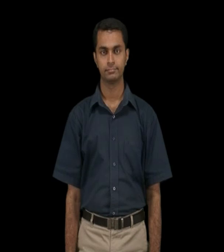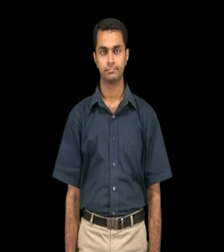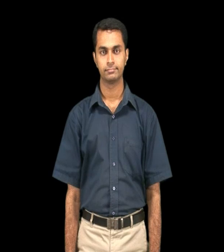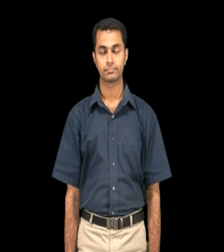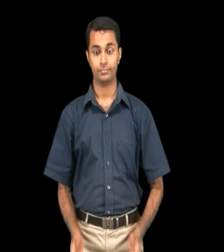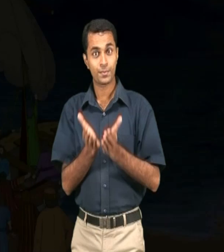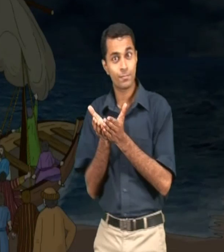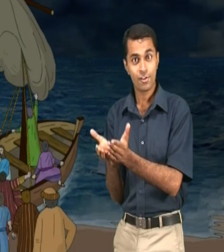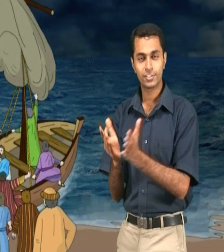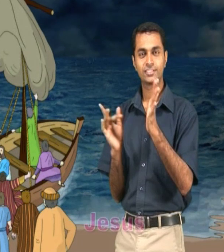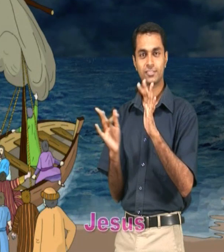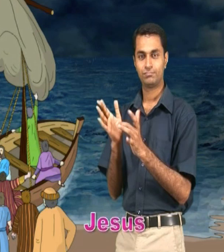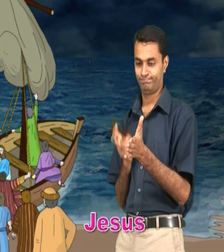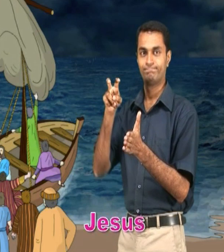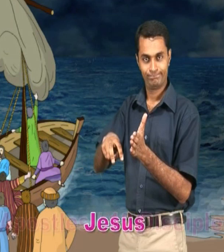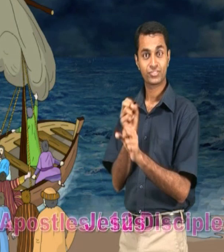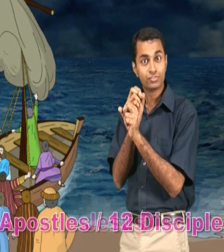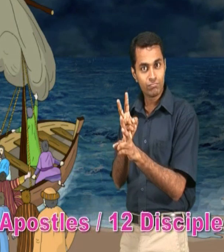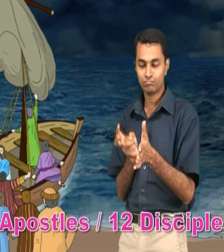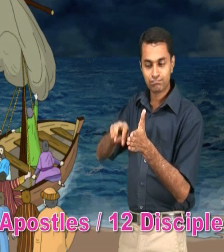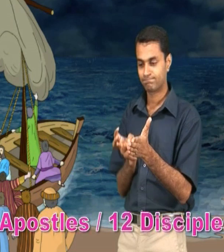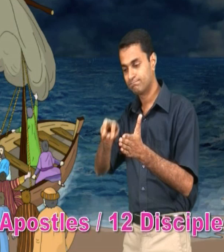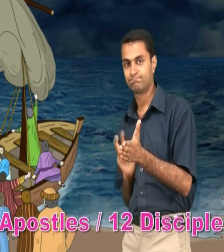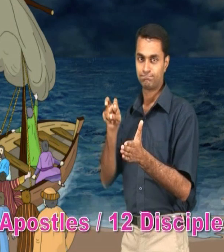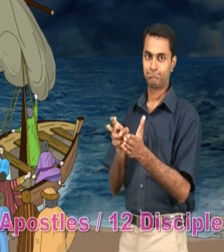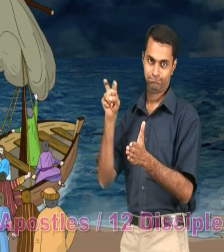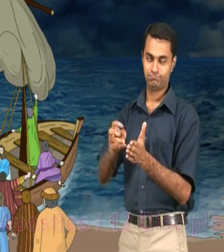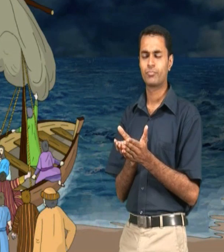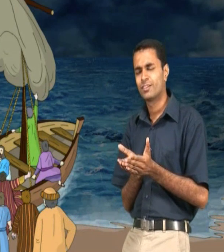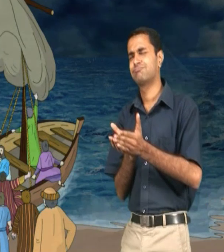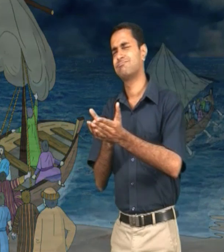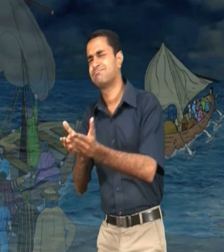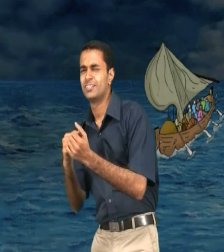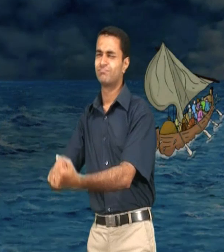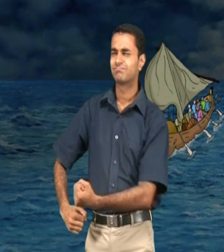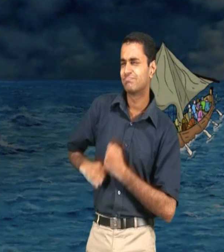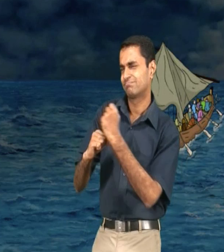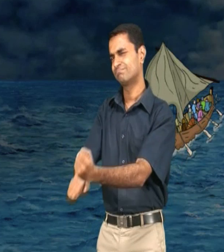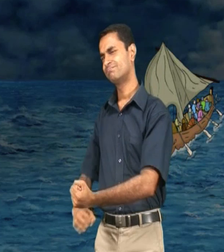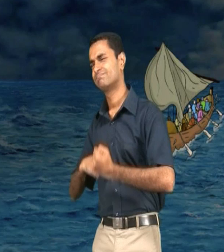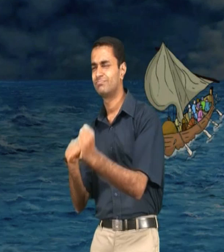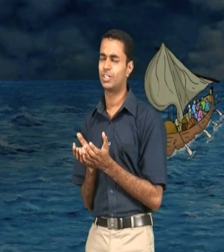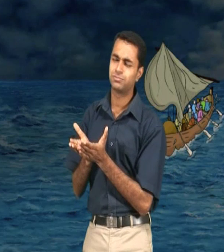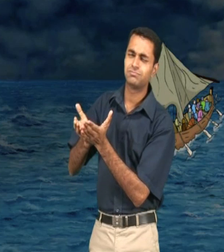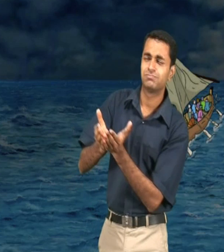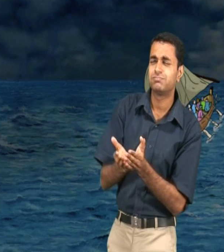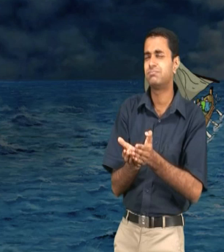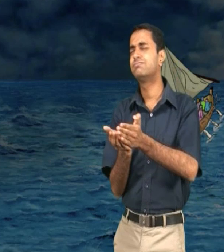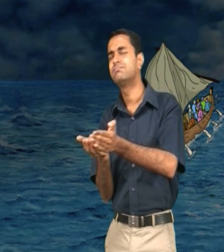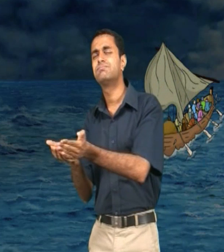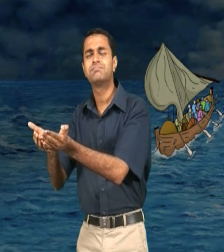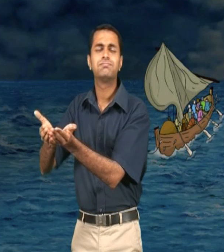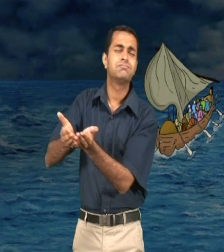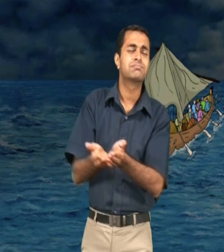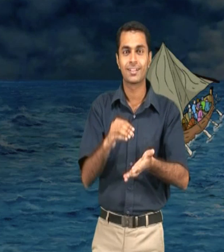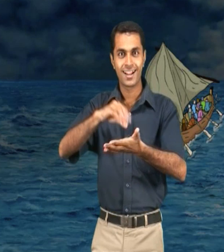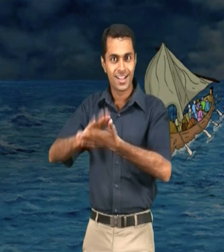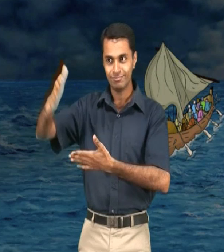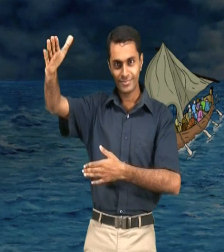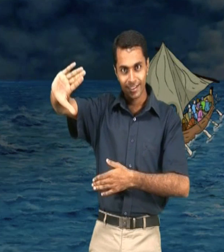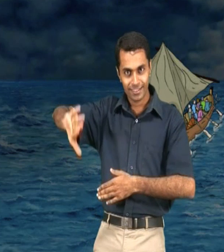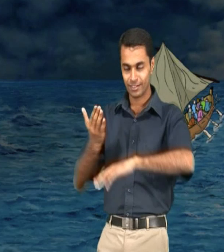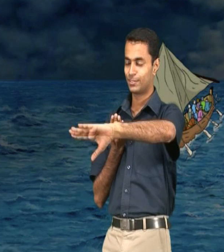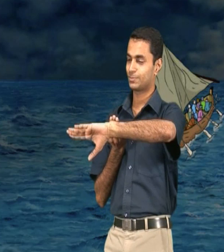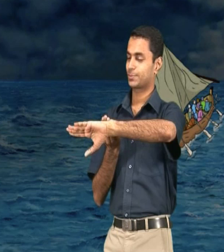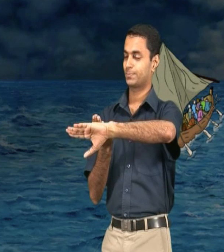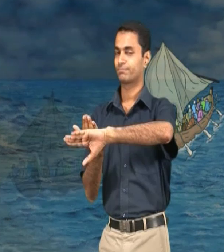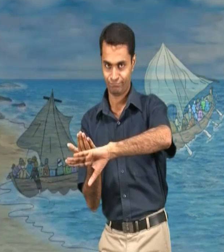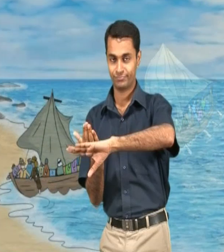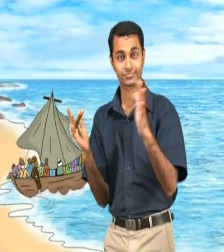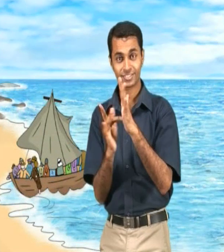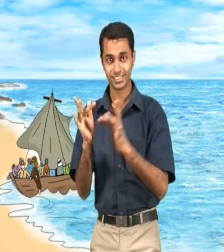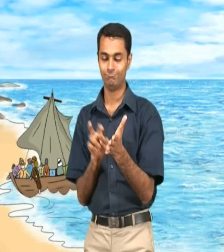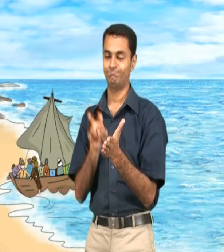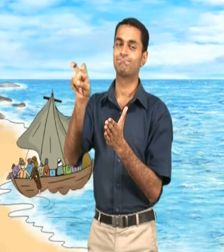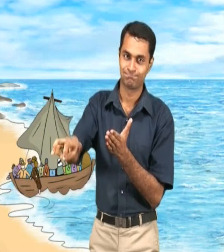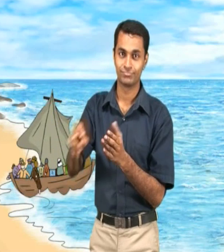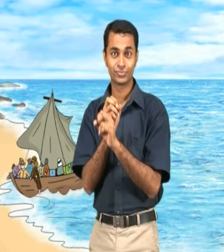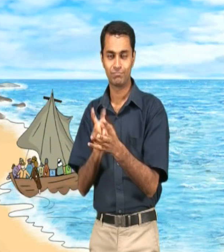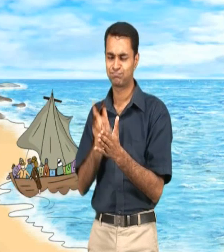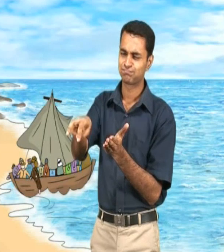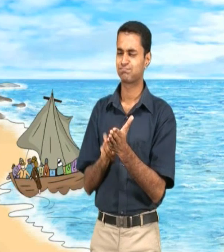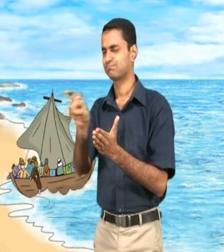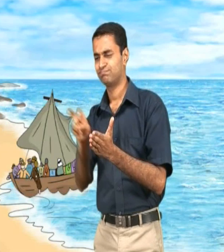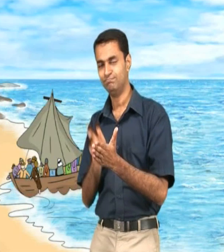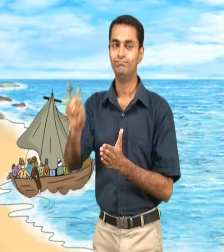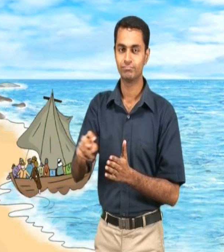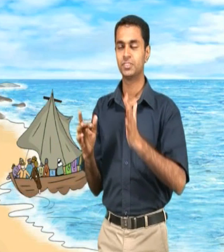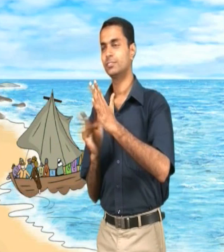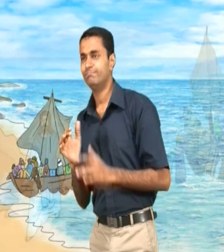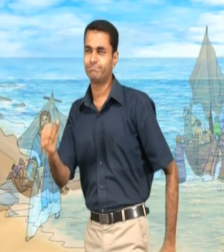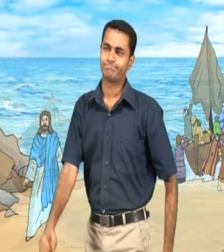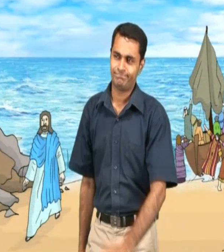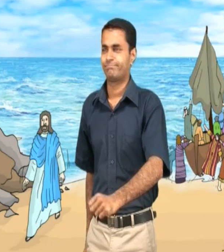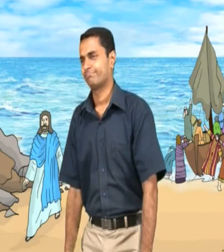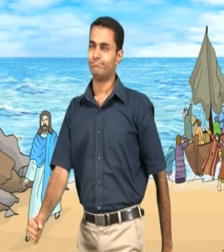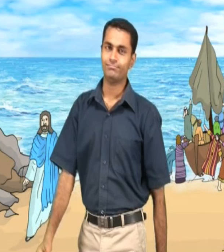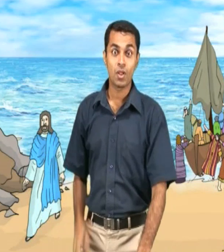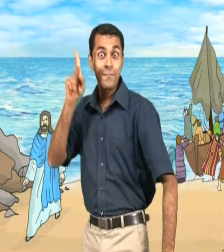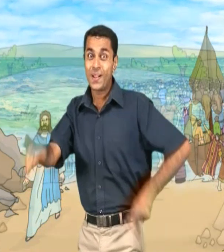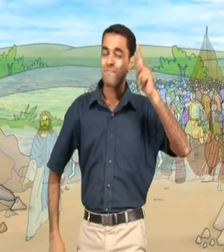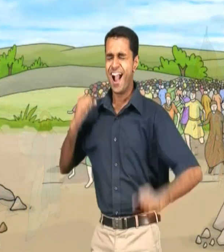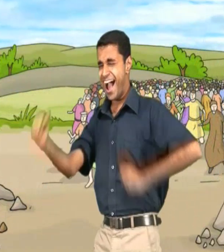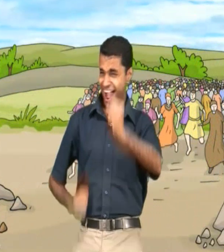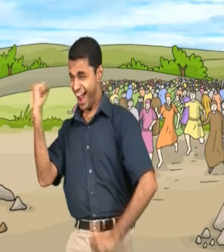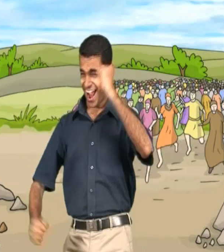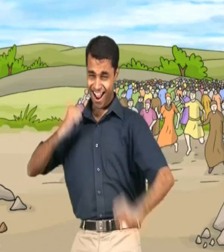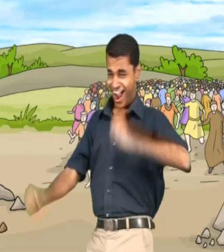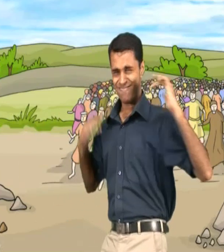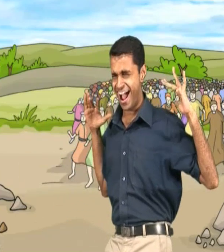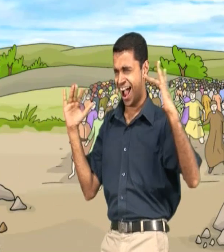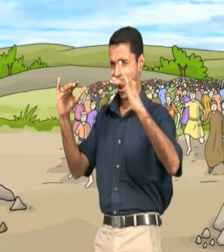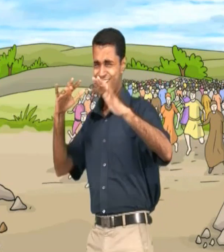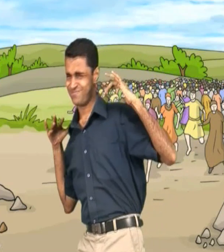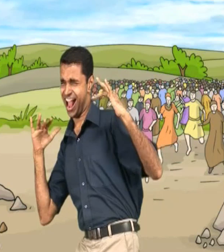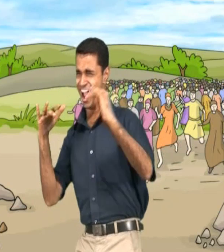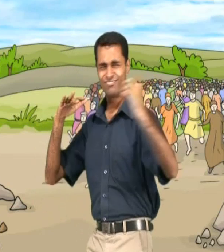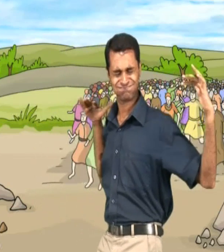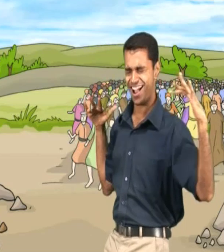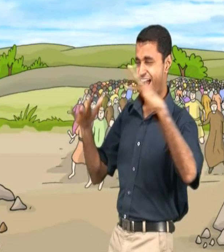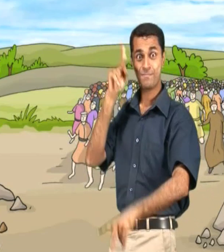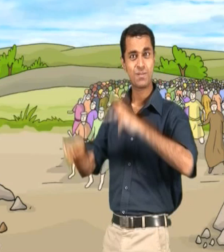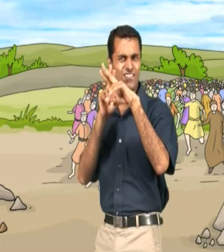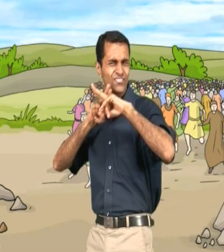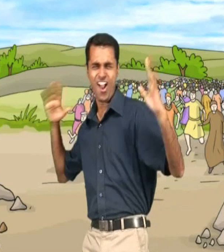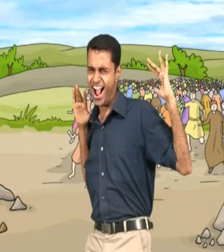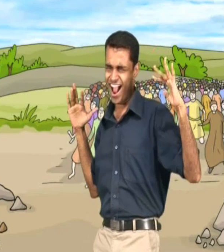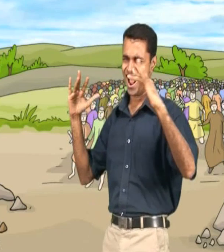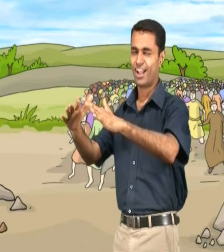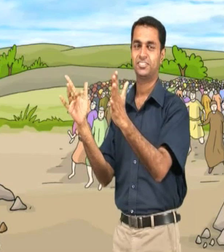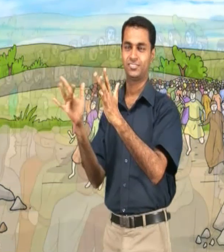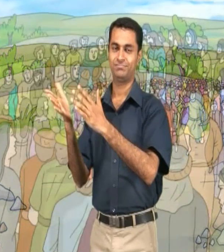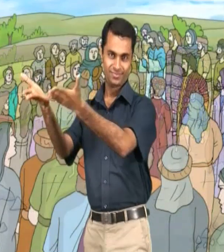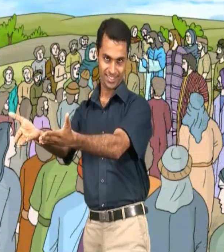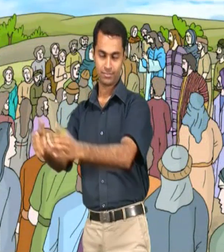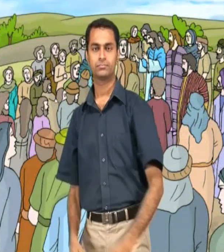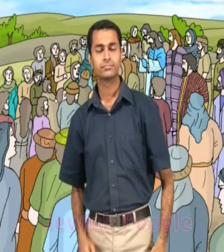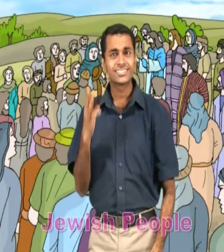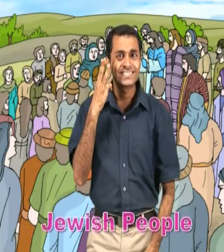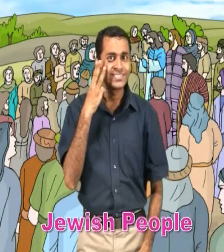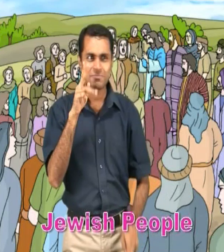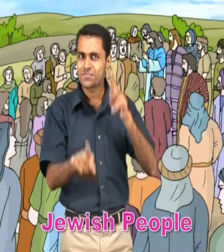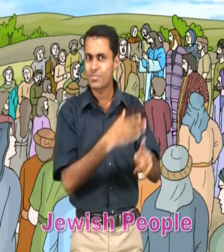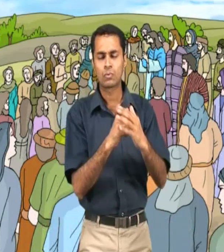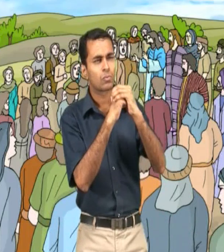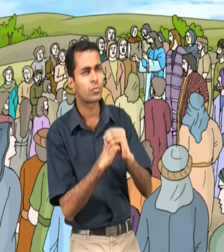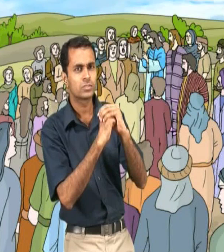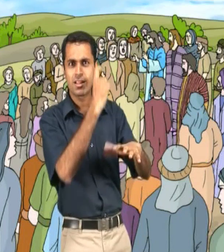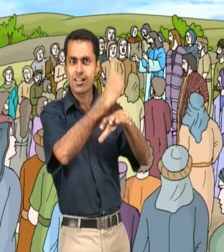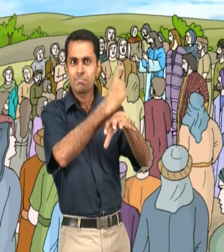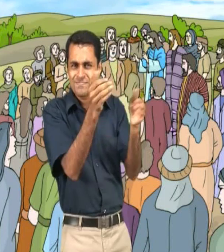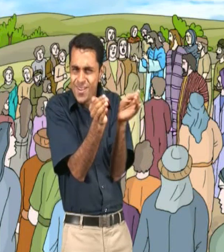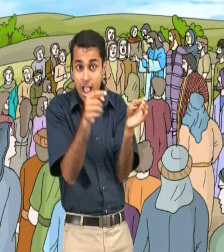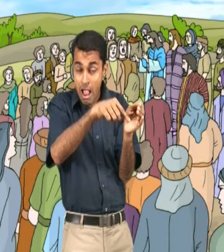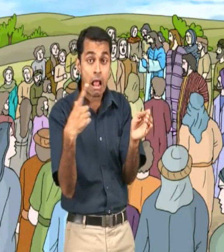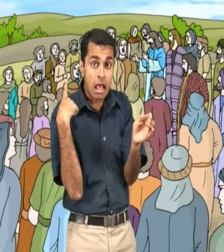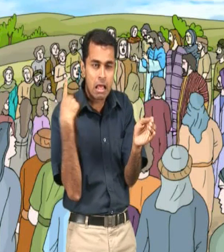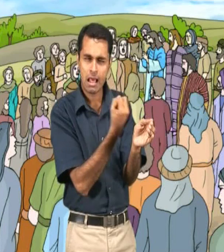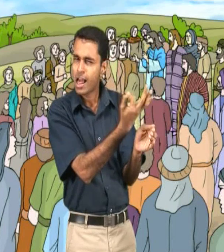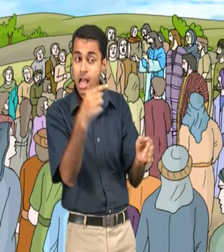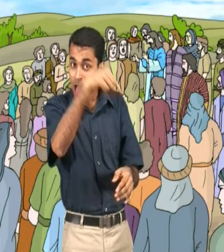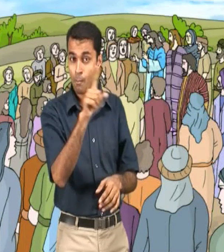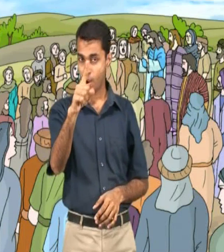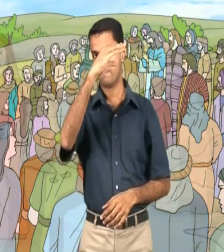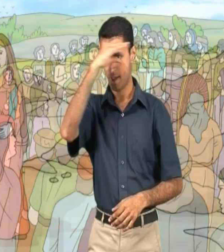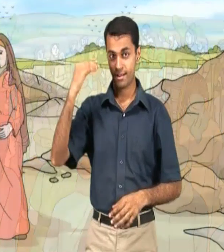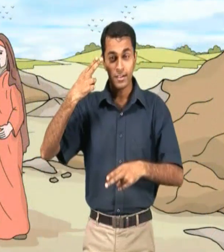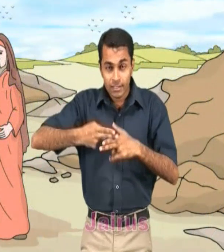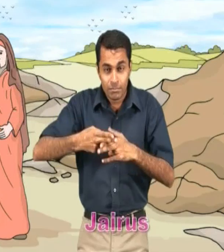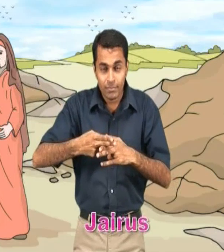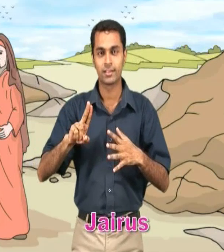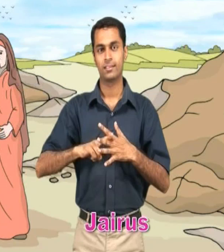When Jesus had again crossed by boat to the other side, a large crowd gathered around Him beside the sea.